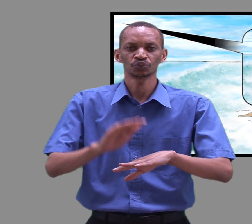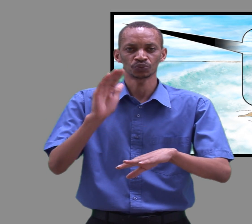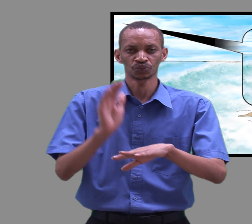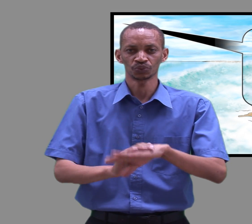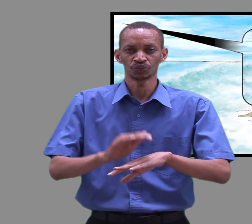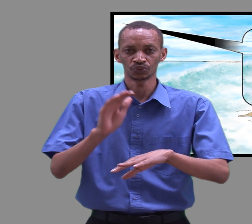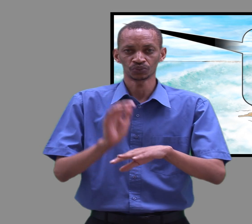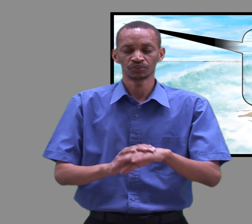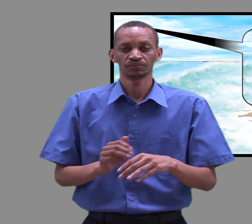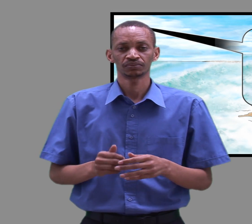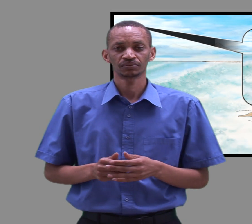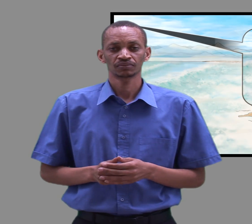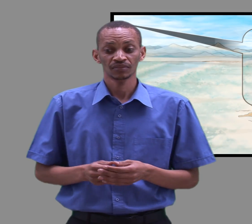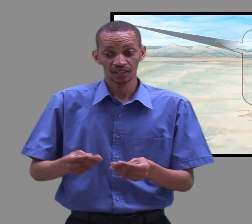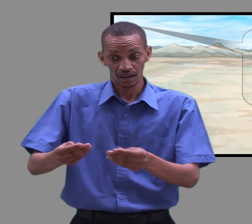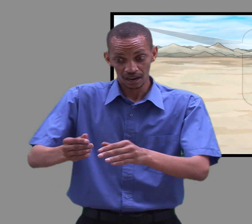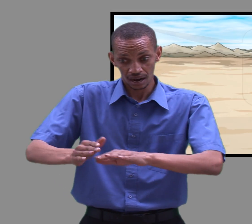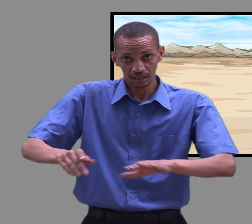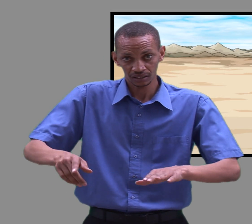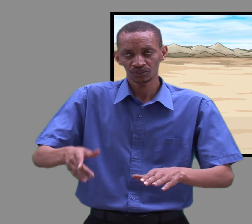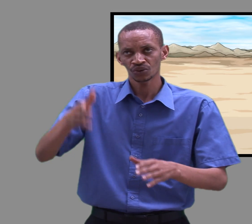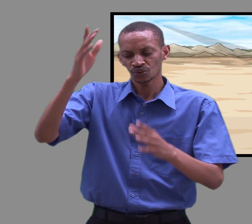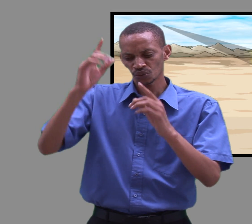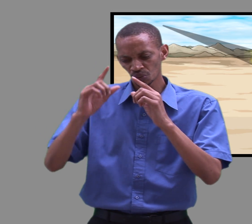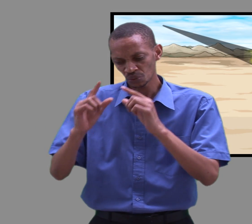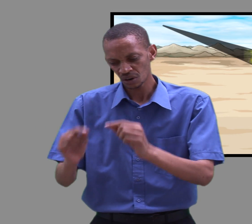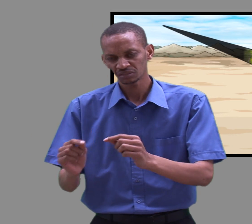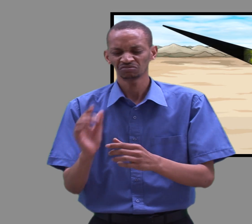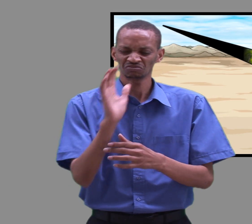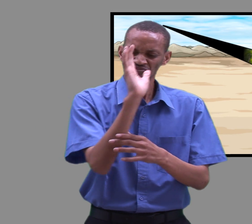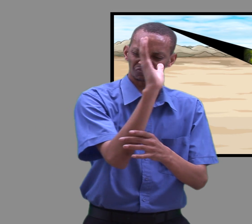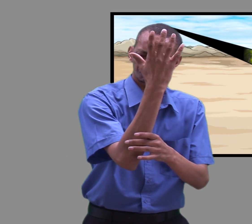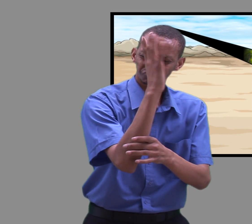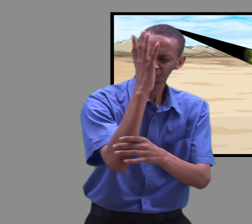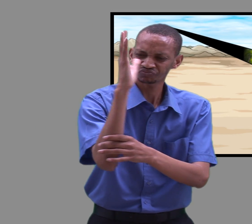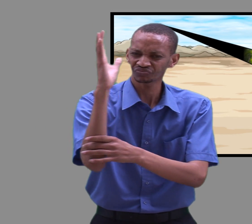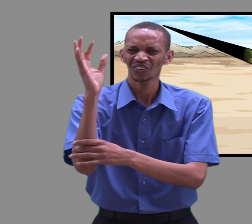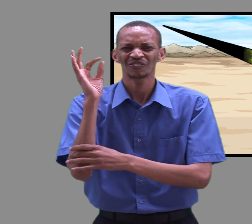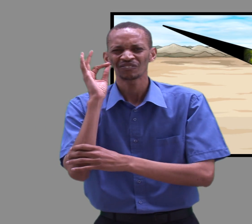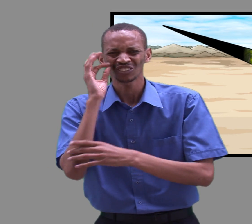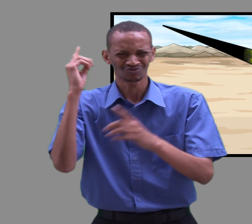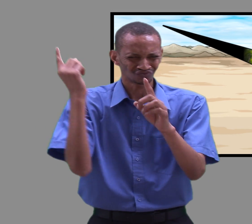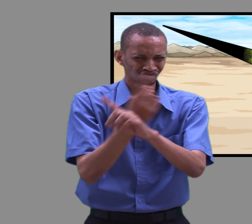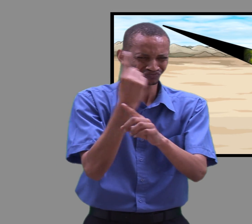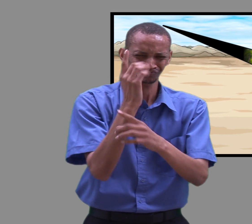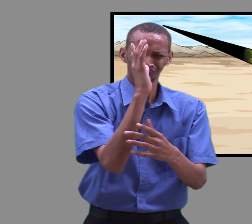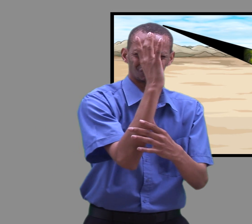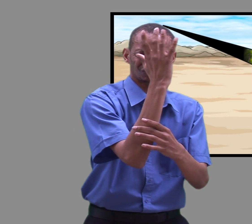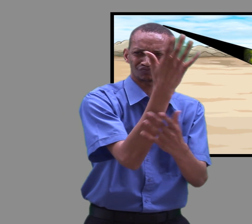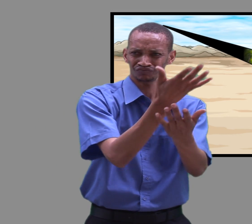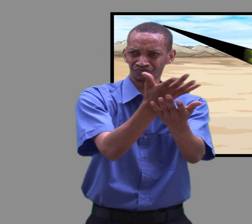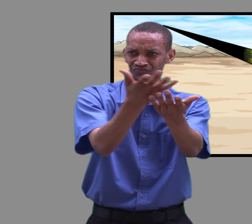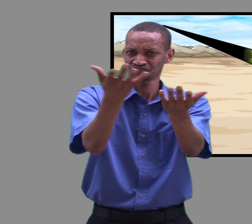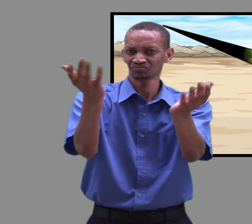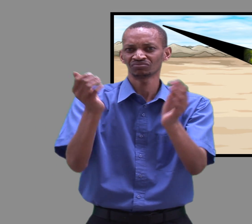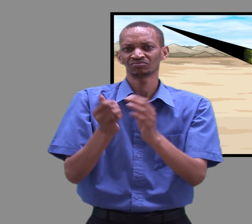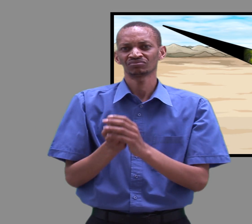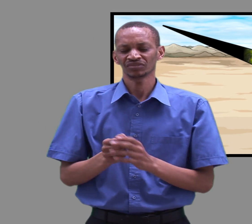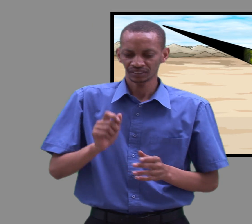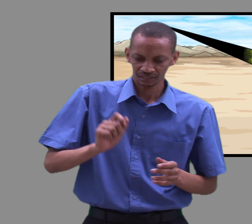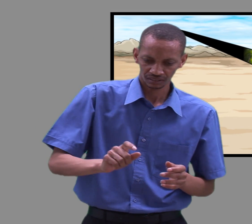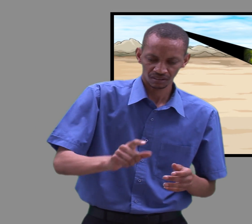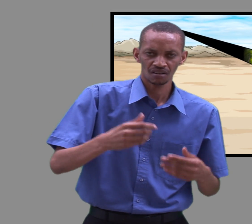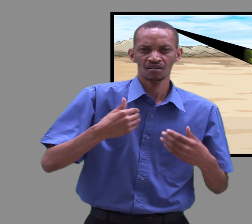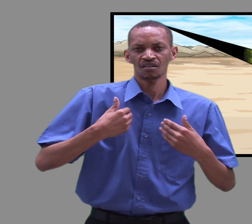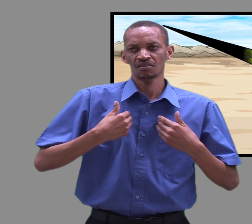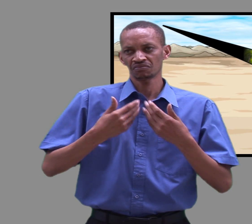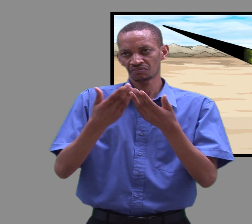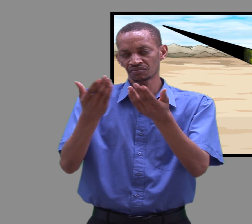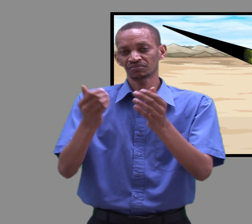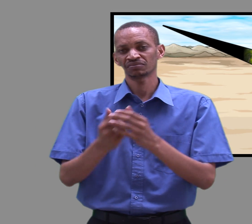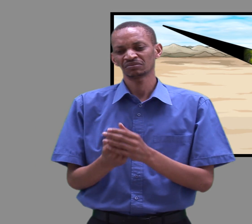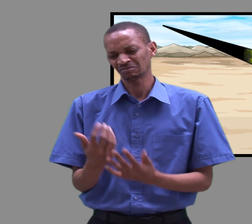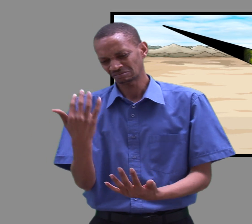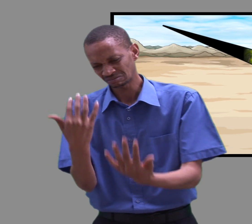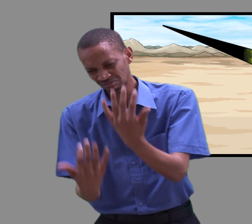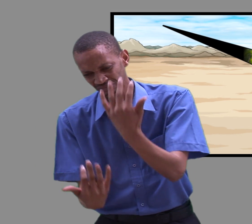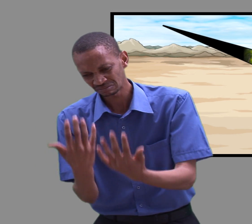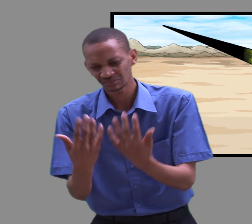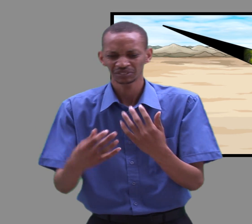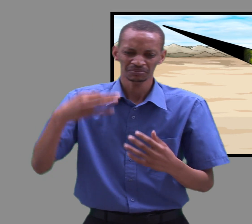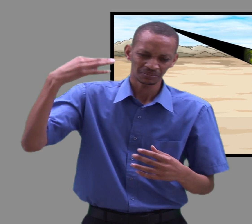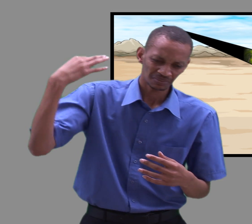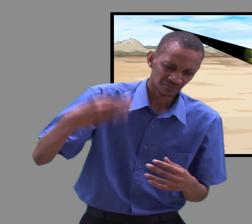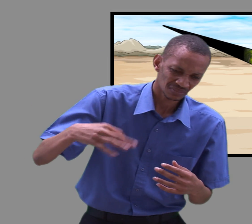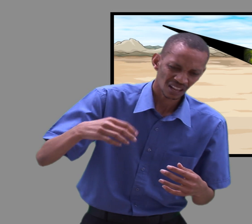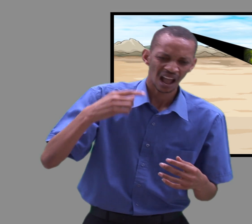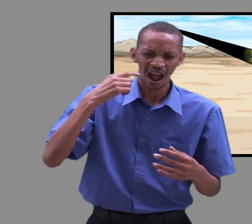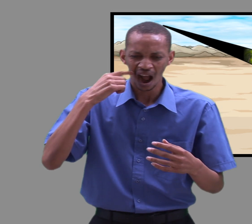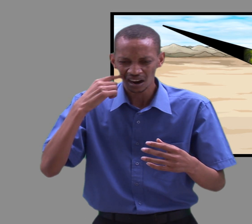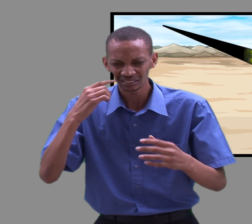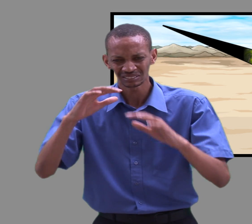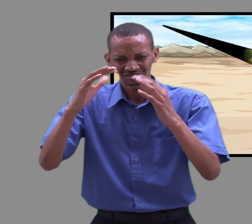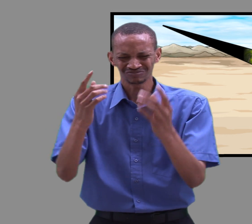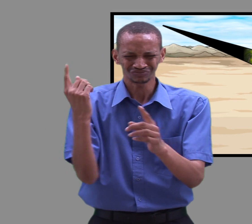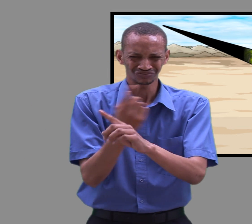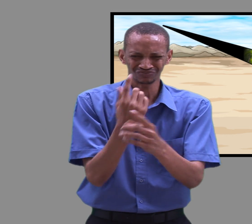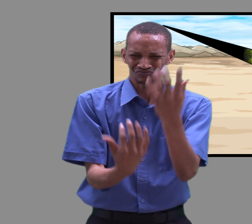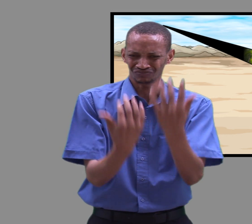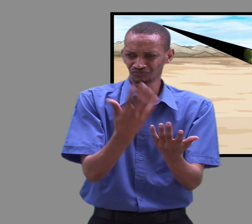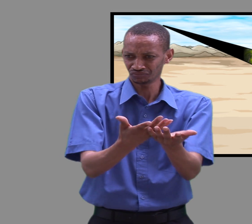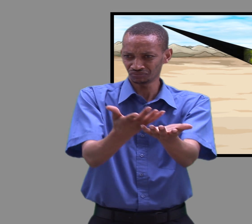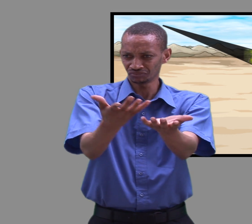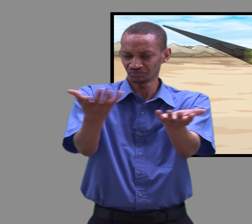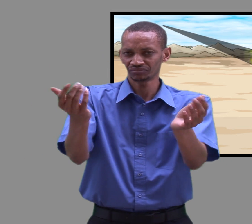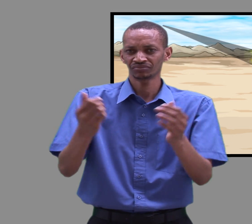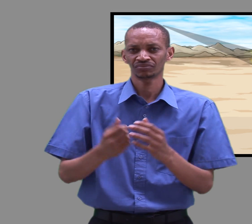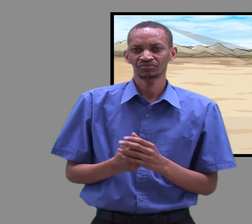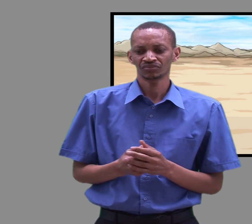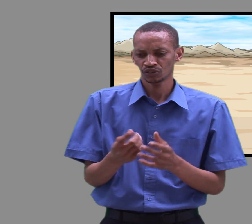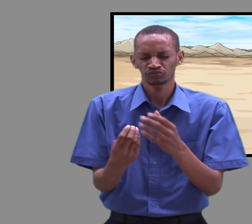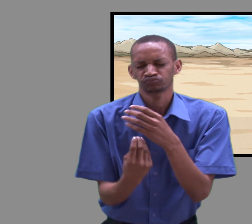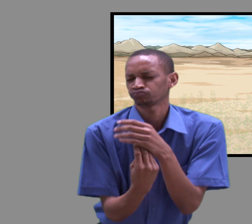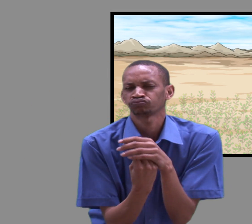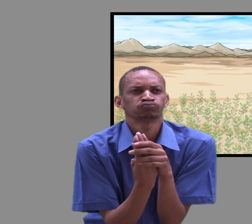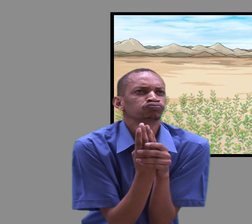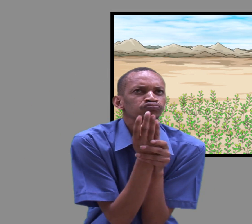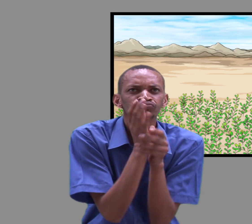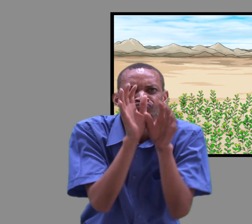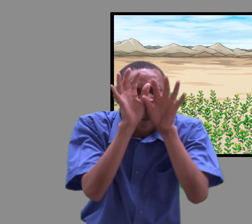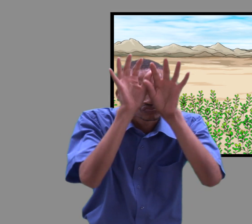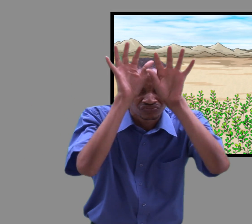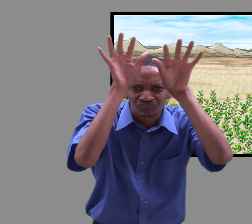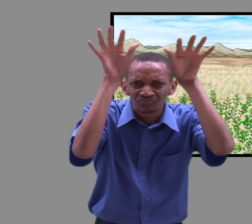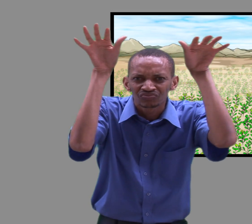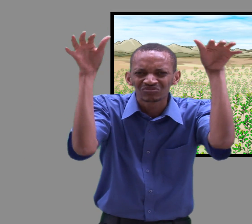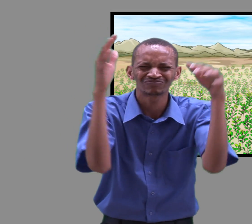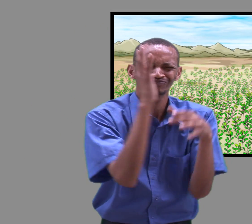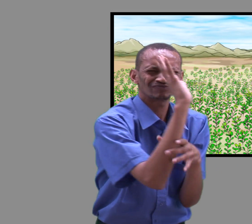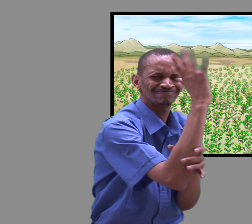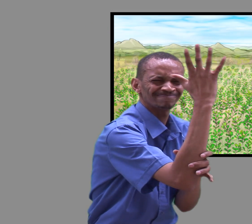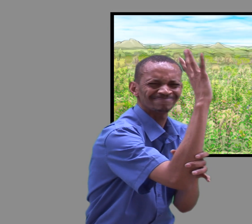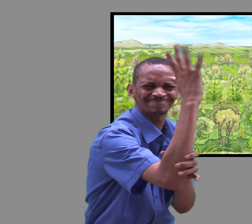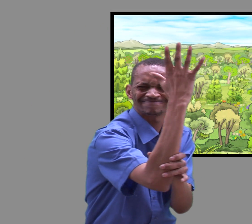Then God said, “Let the earth bring forth vegetation: seed-bearing plants and fruit trees, each bearing fruit with seed according to its kind.” And it was so.